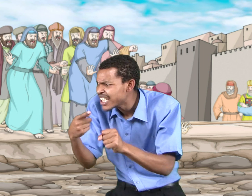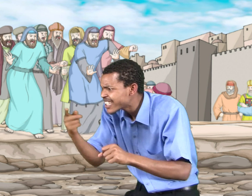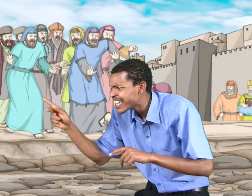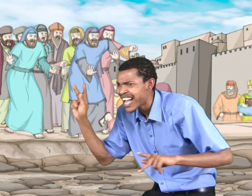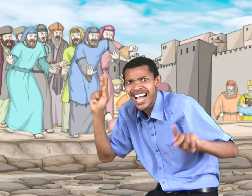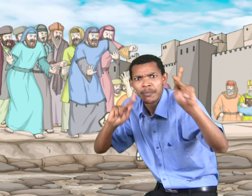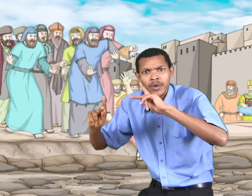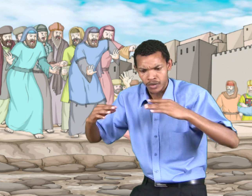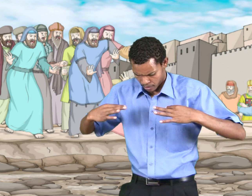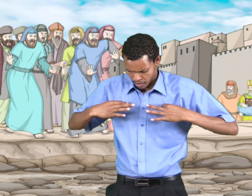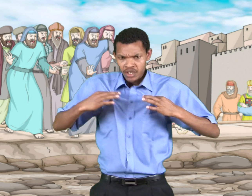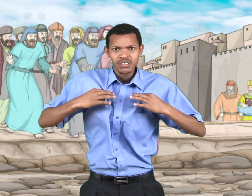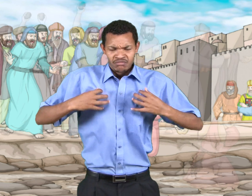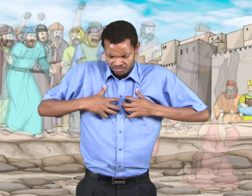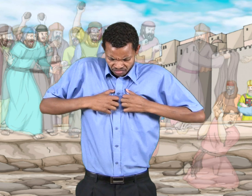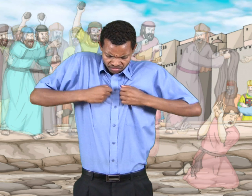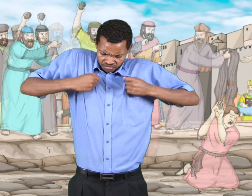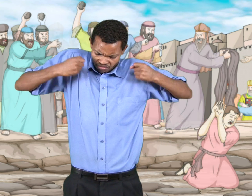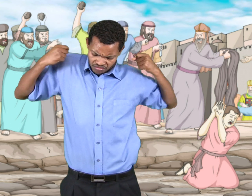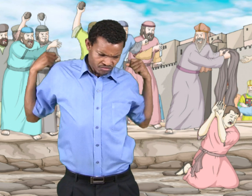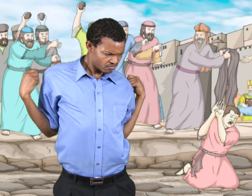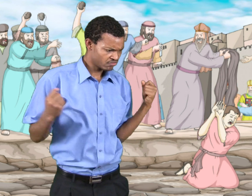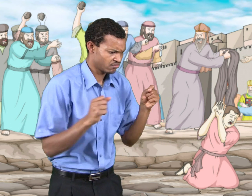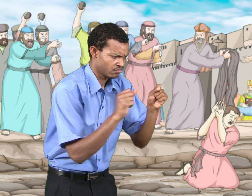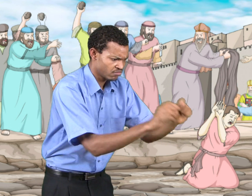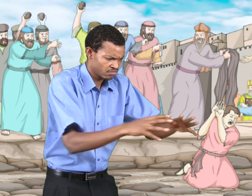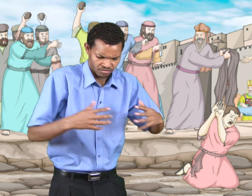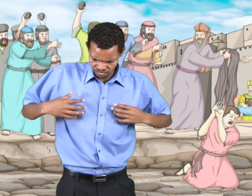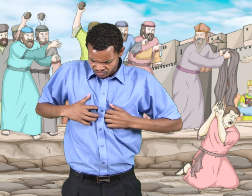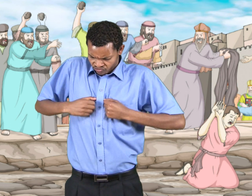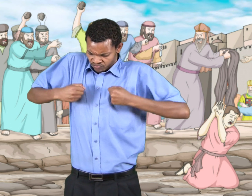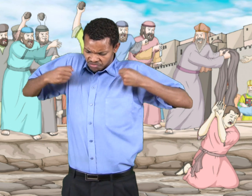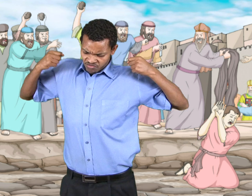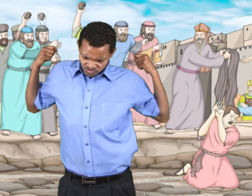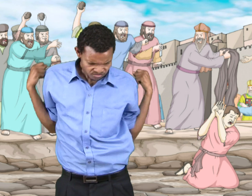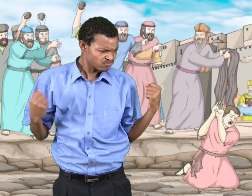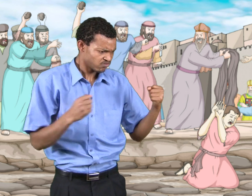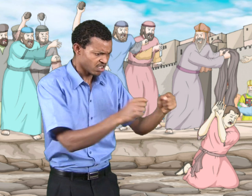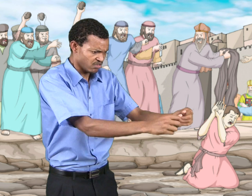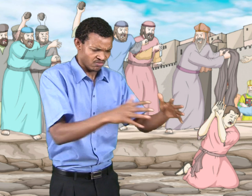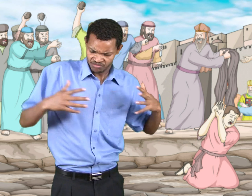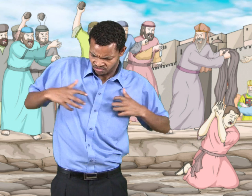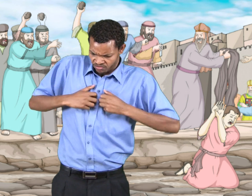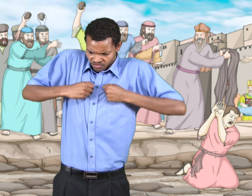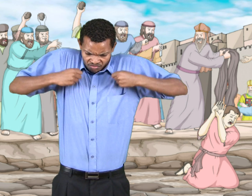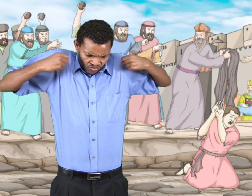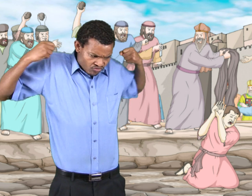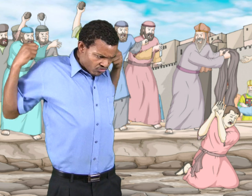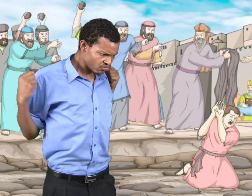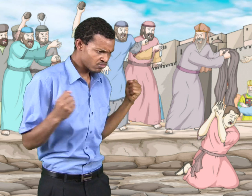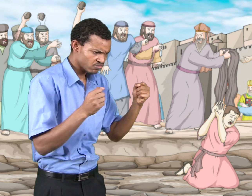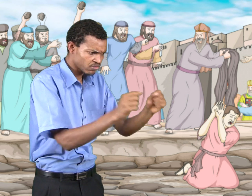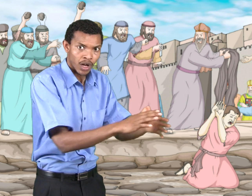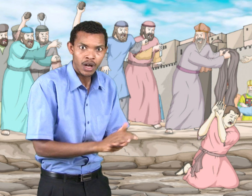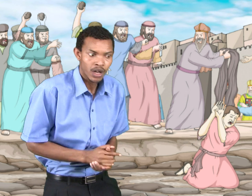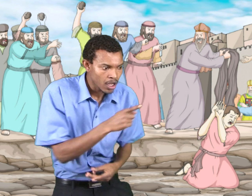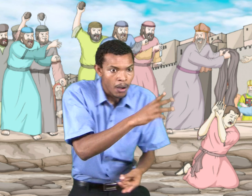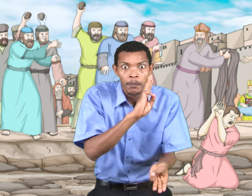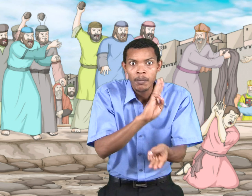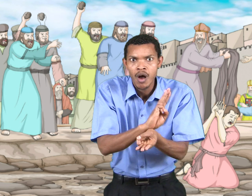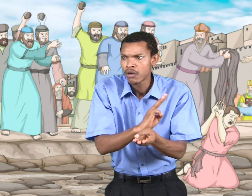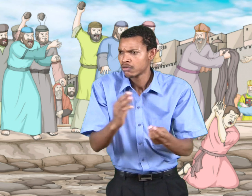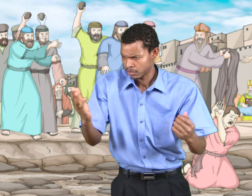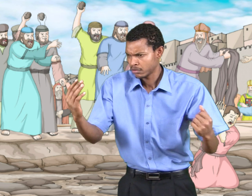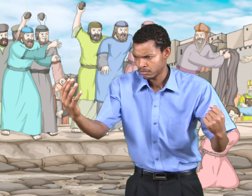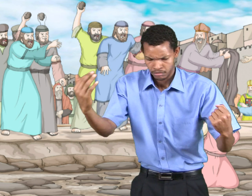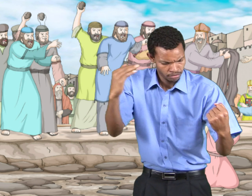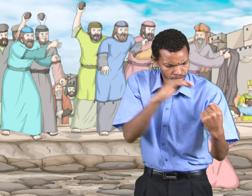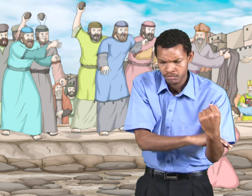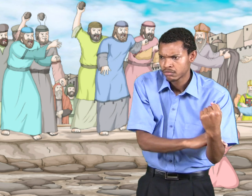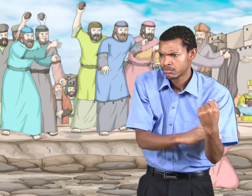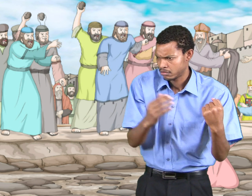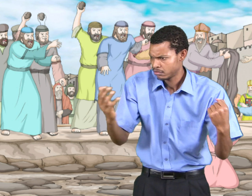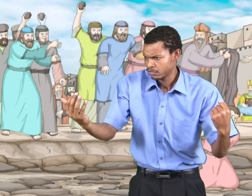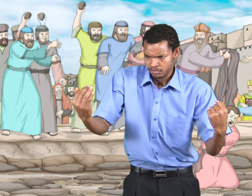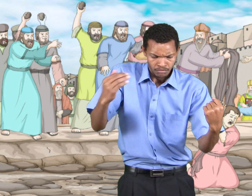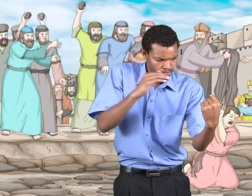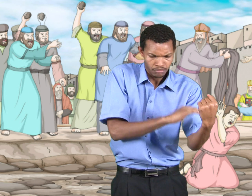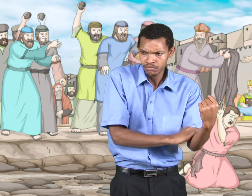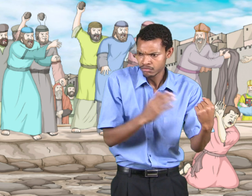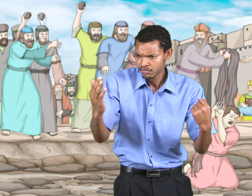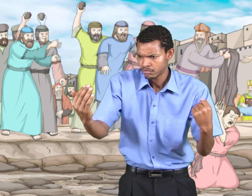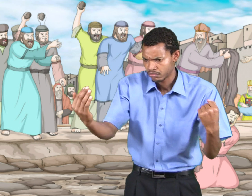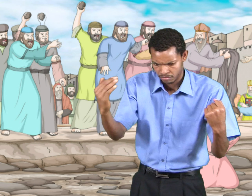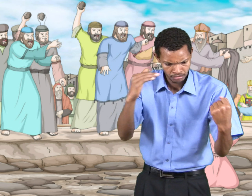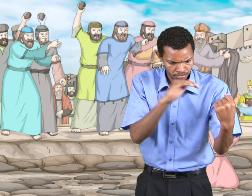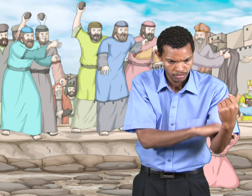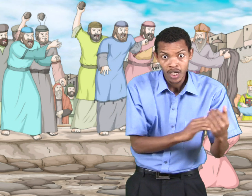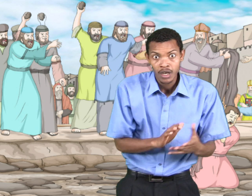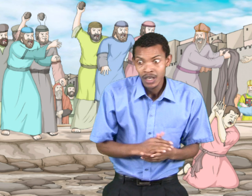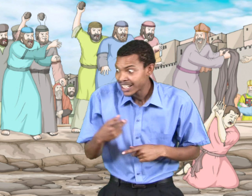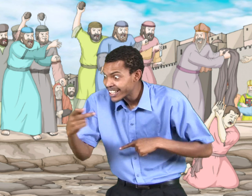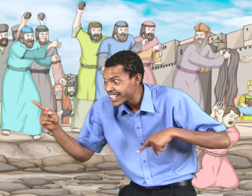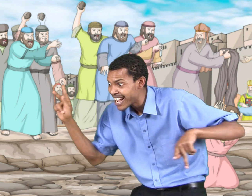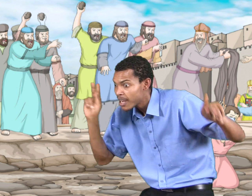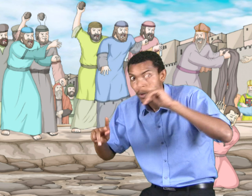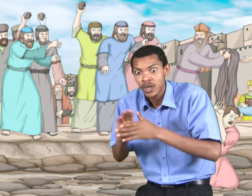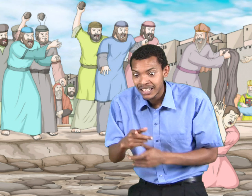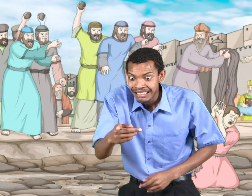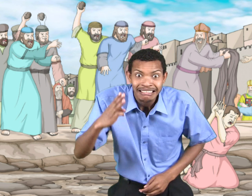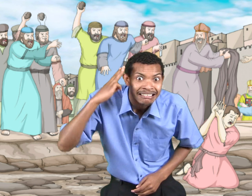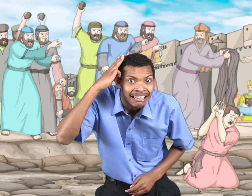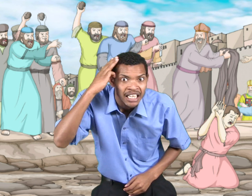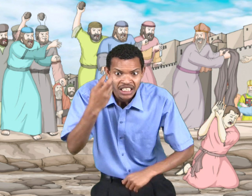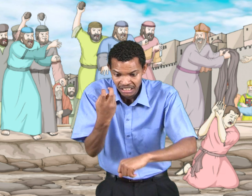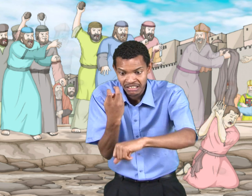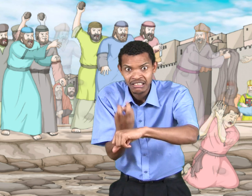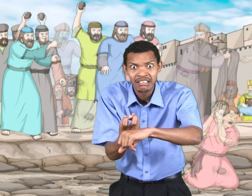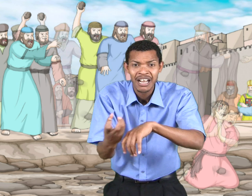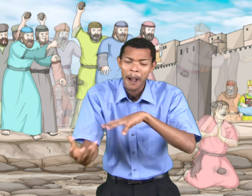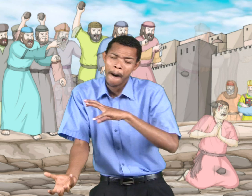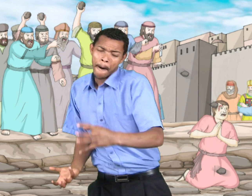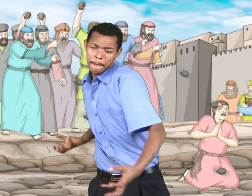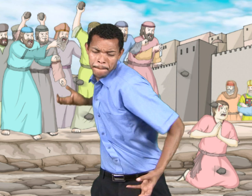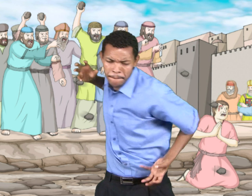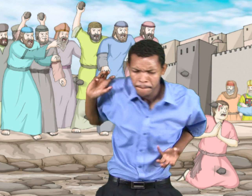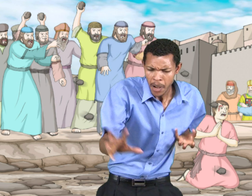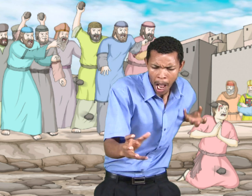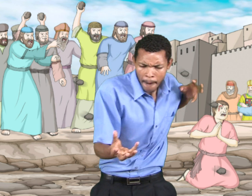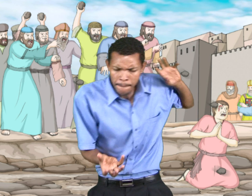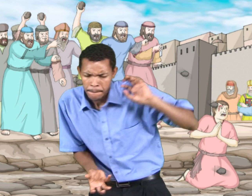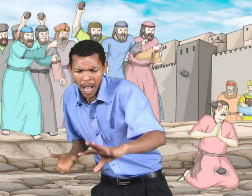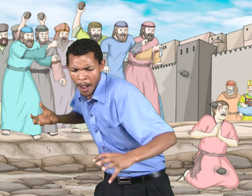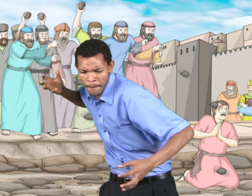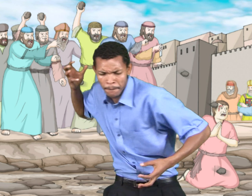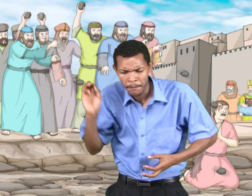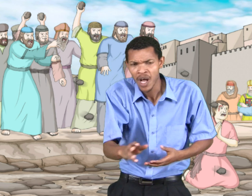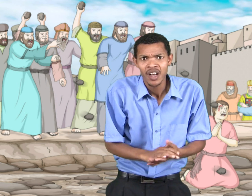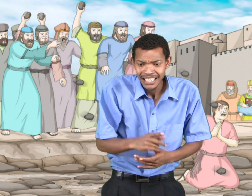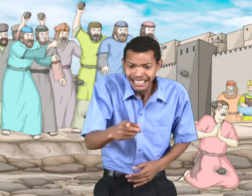Meanwhile the witnesses laid their garments at the feet of a young man named Saul.